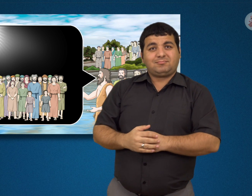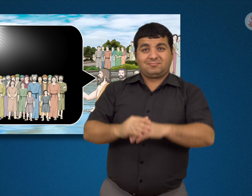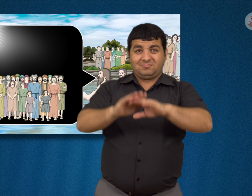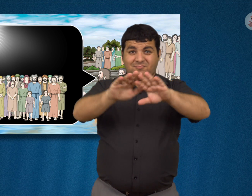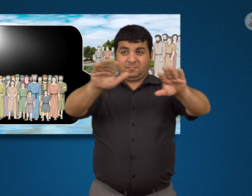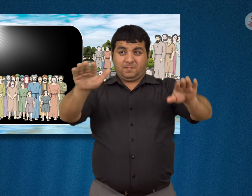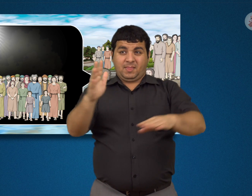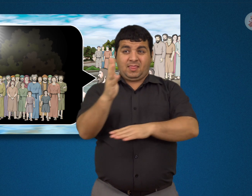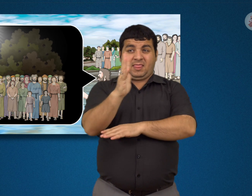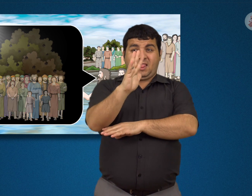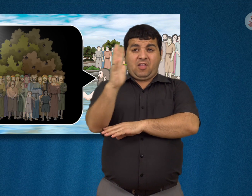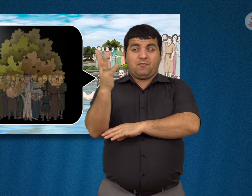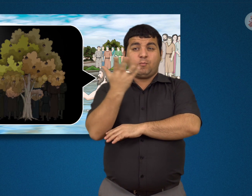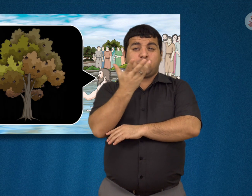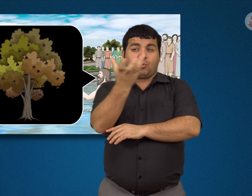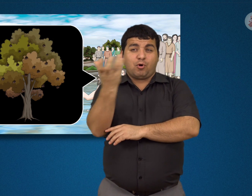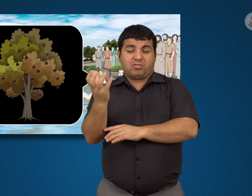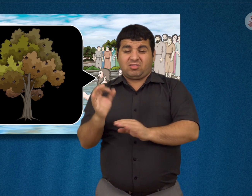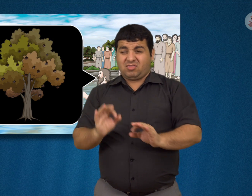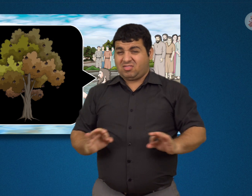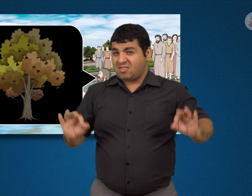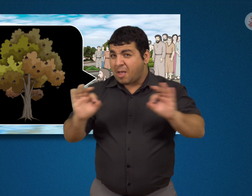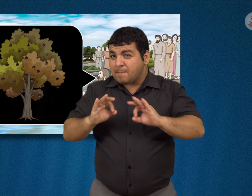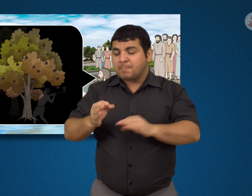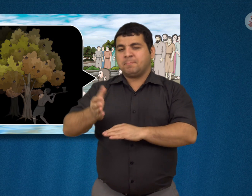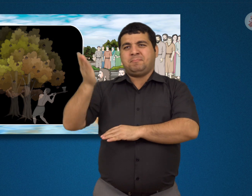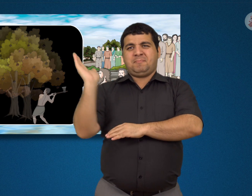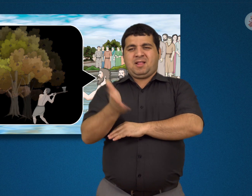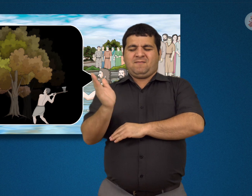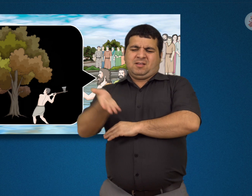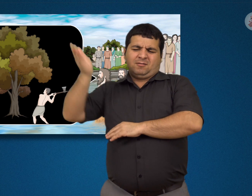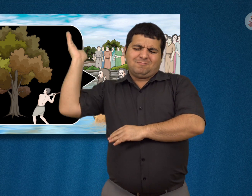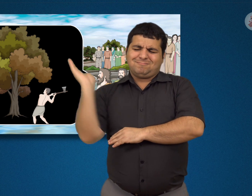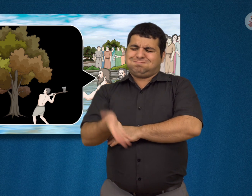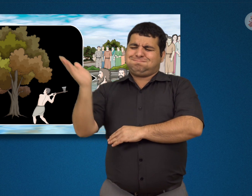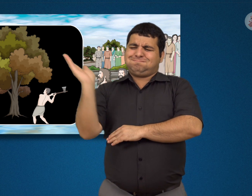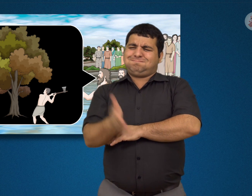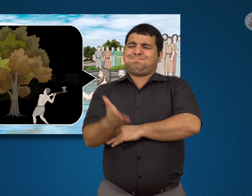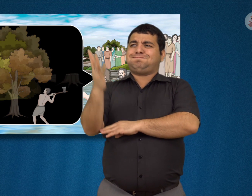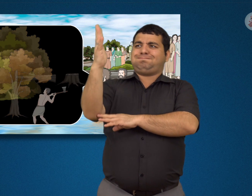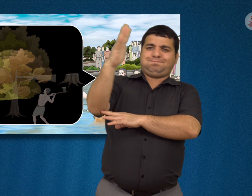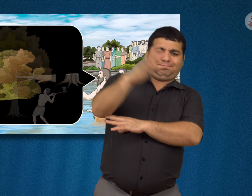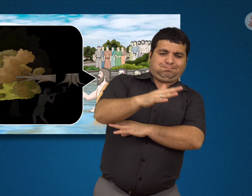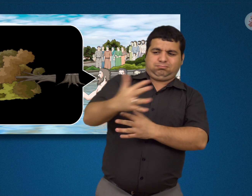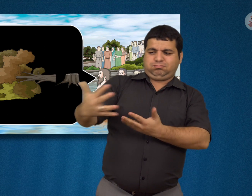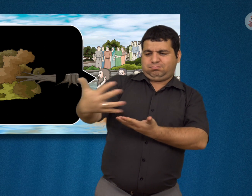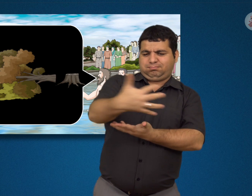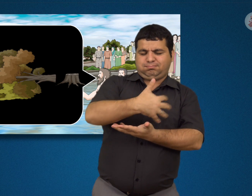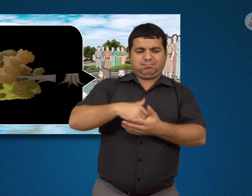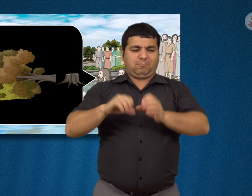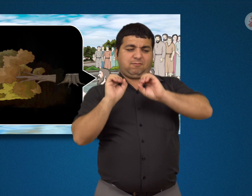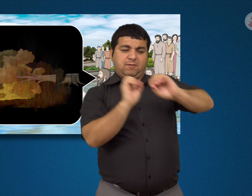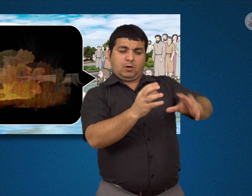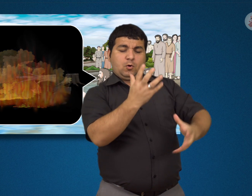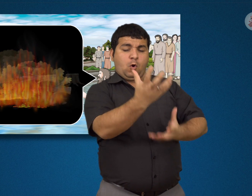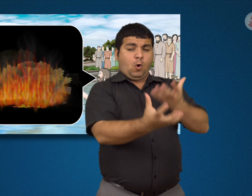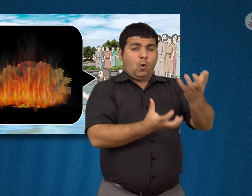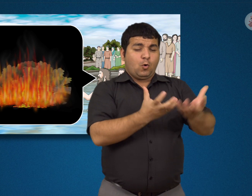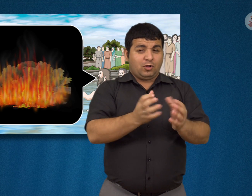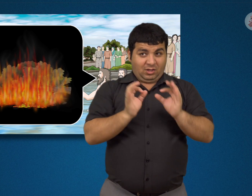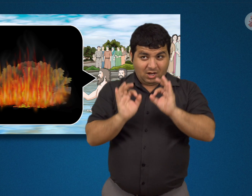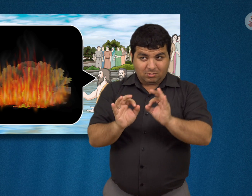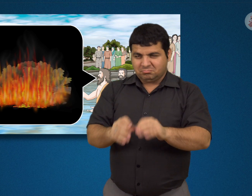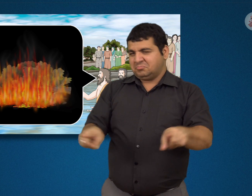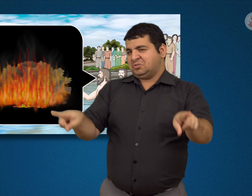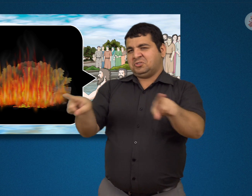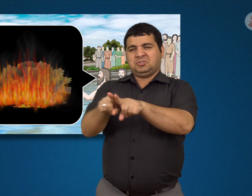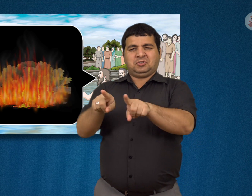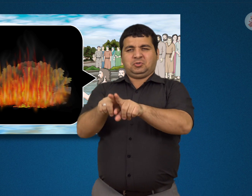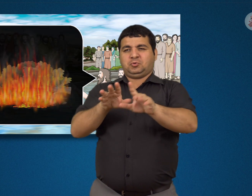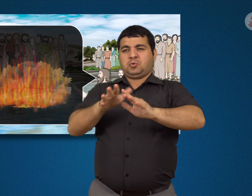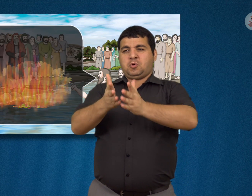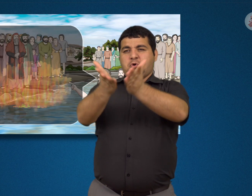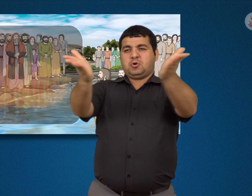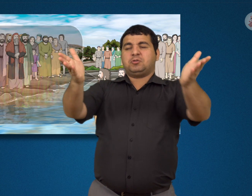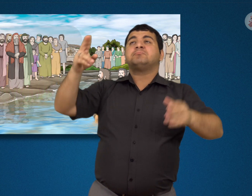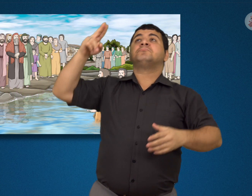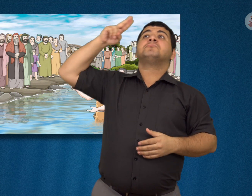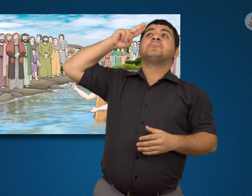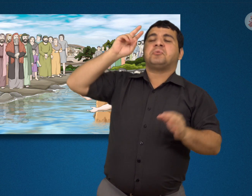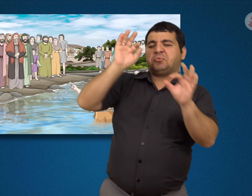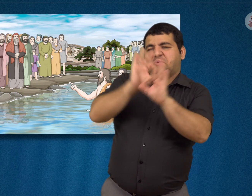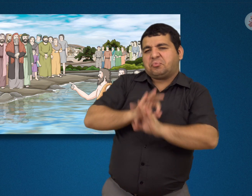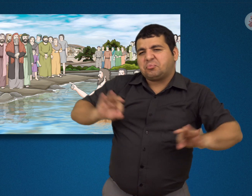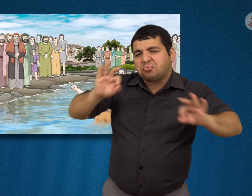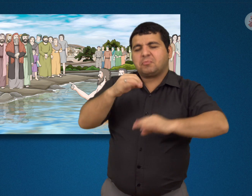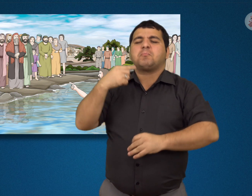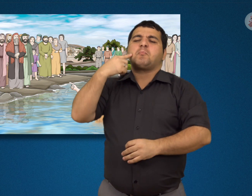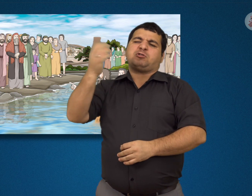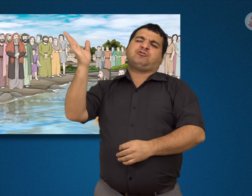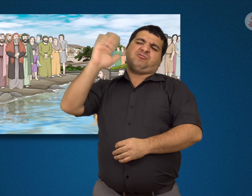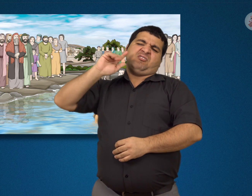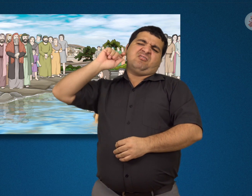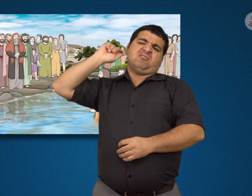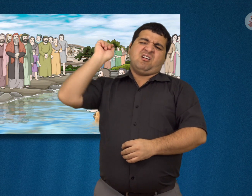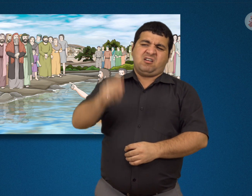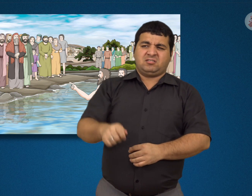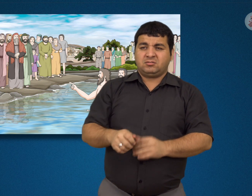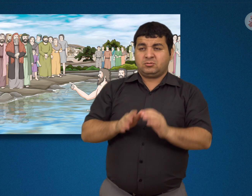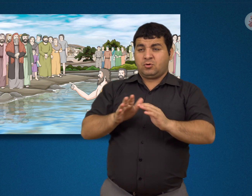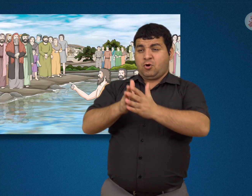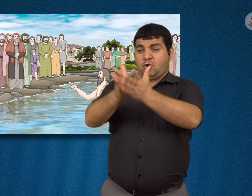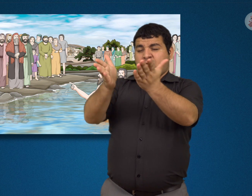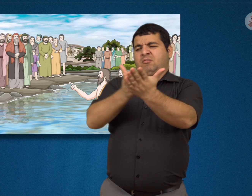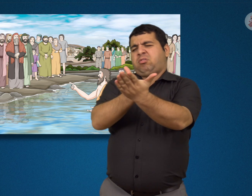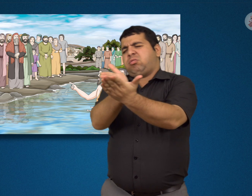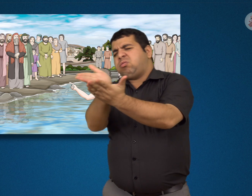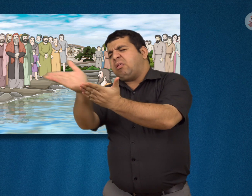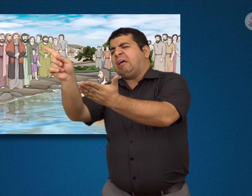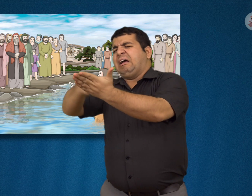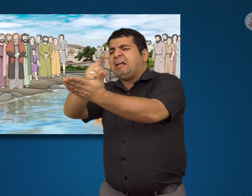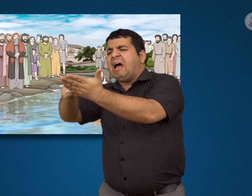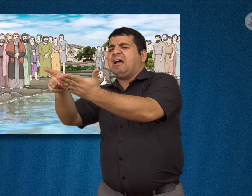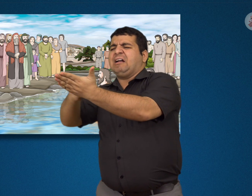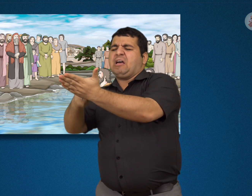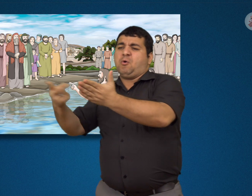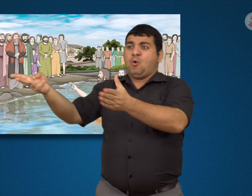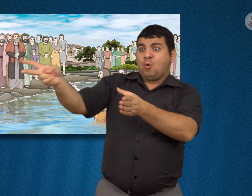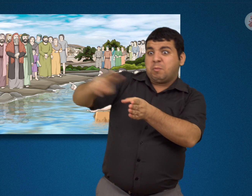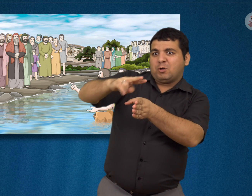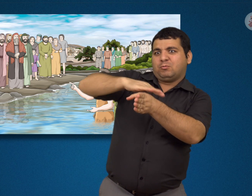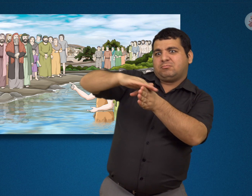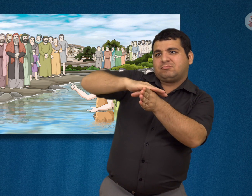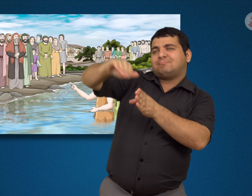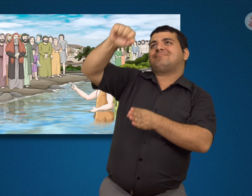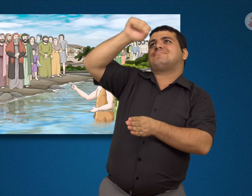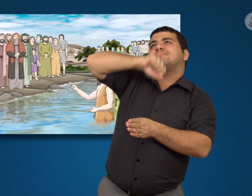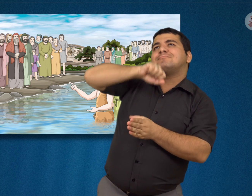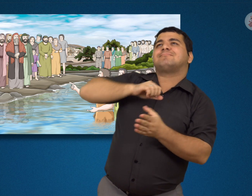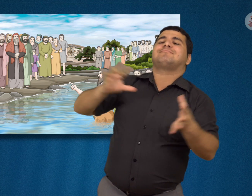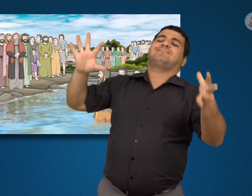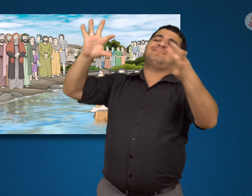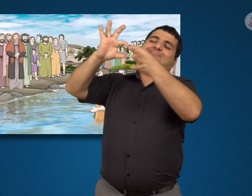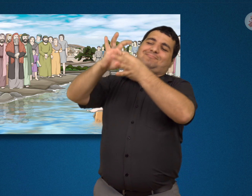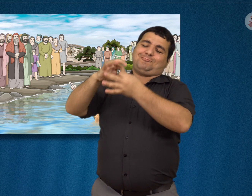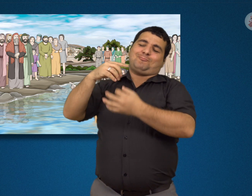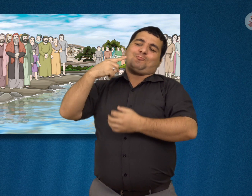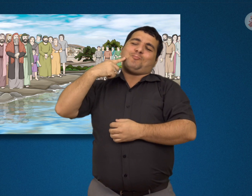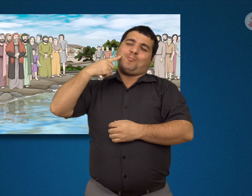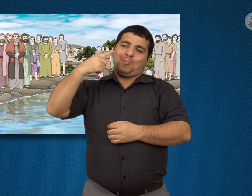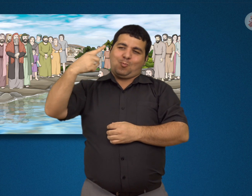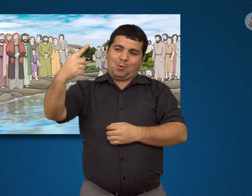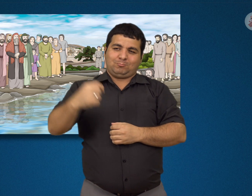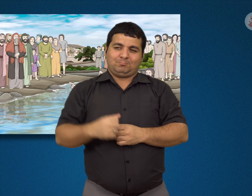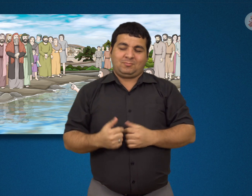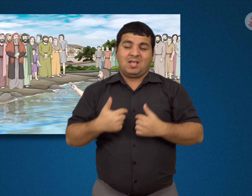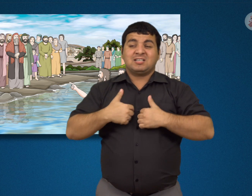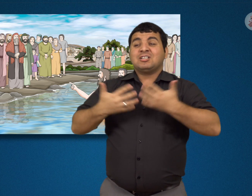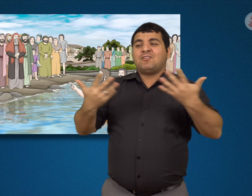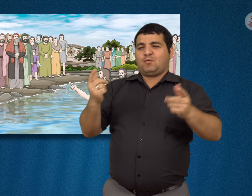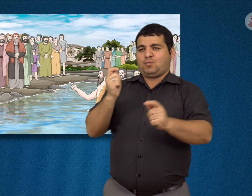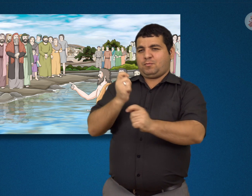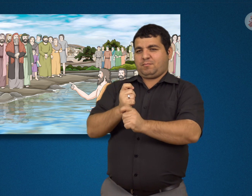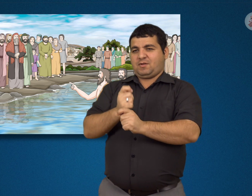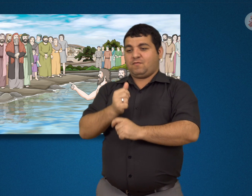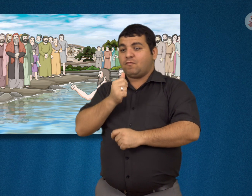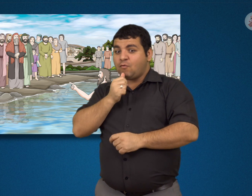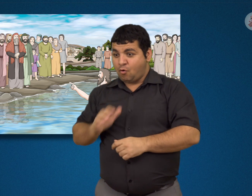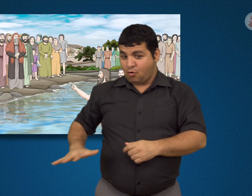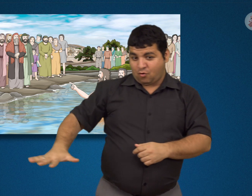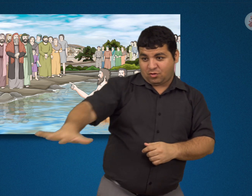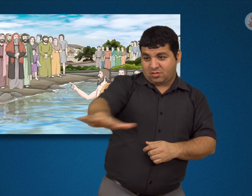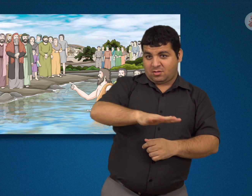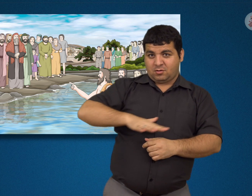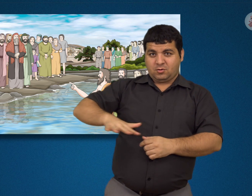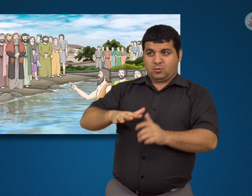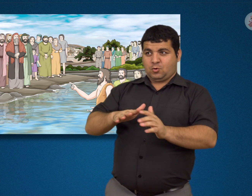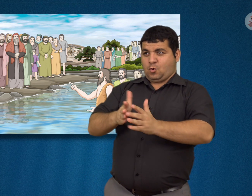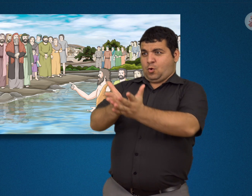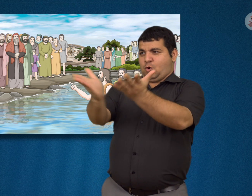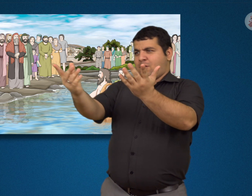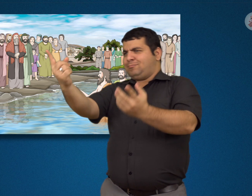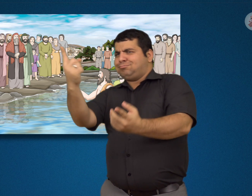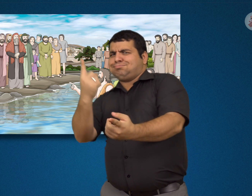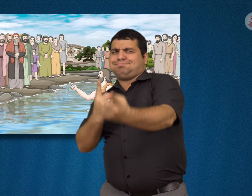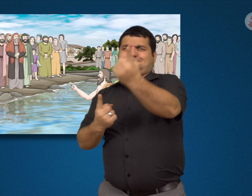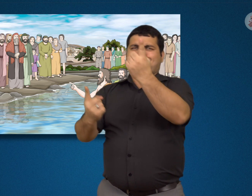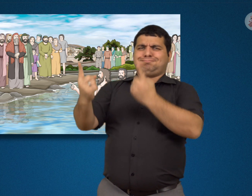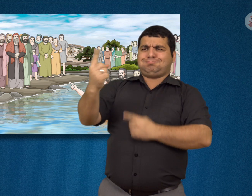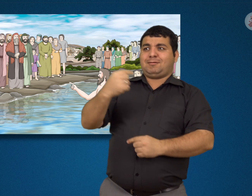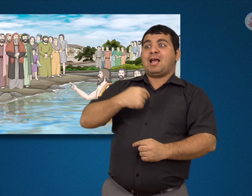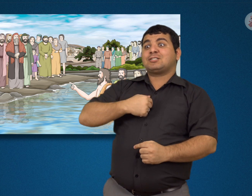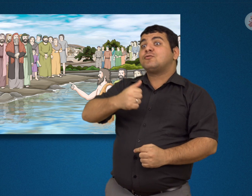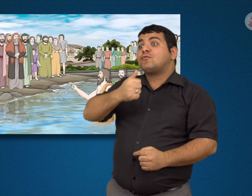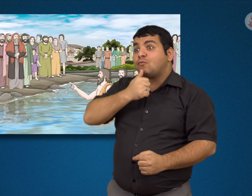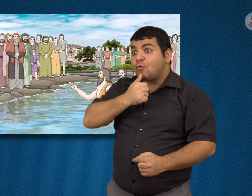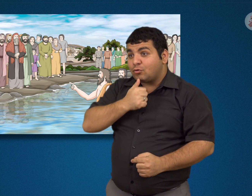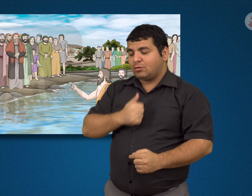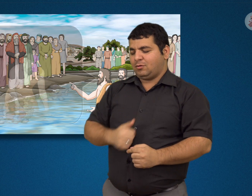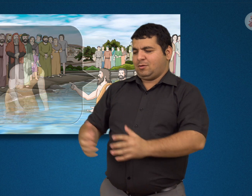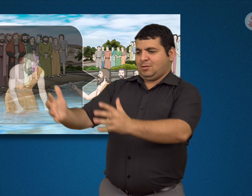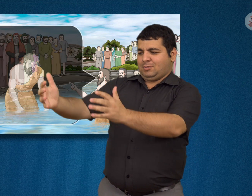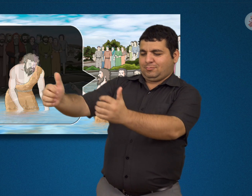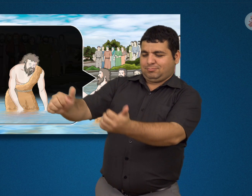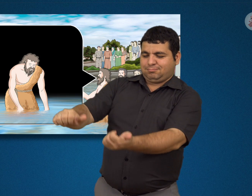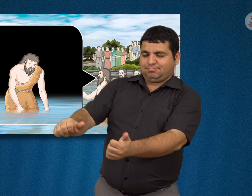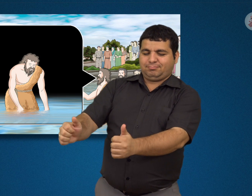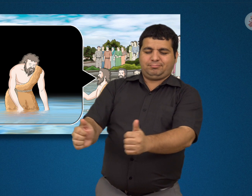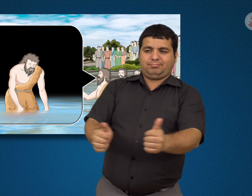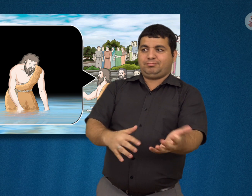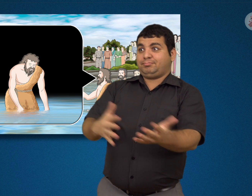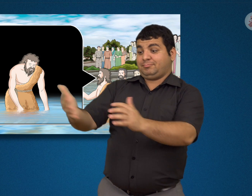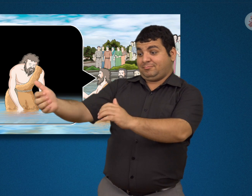The axe lies ready at the root of the trees, and every tree that does not produce good fruit will be cut down and thrown into the fire.